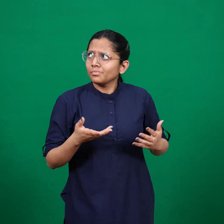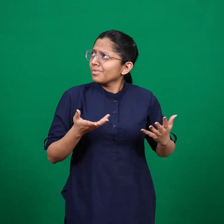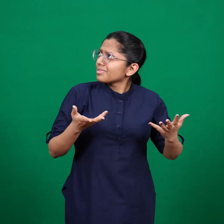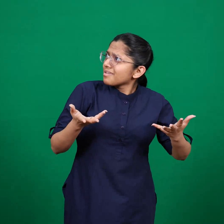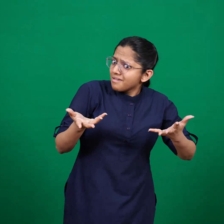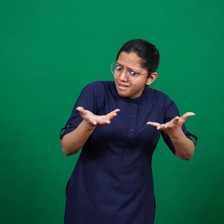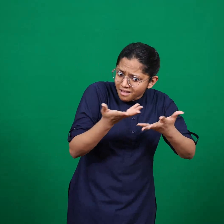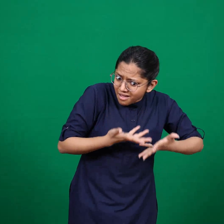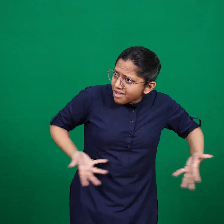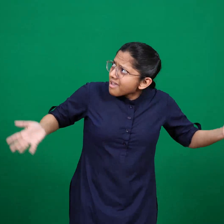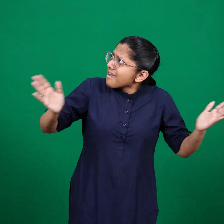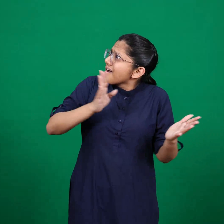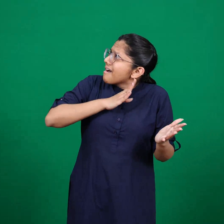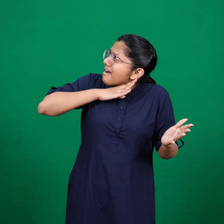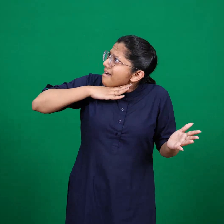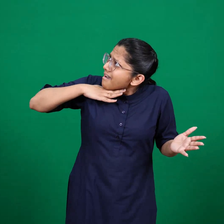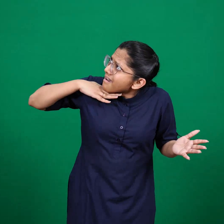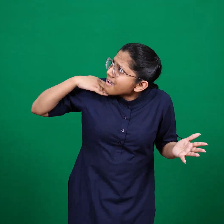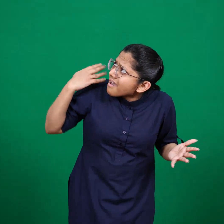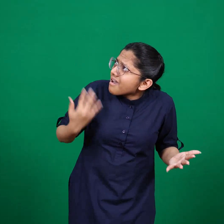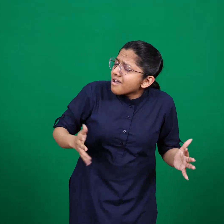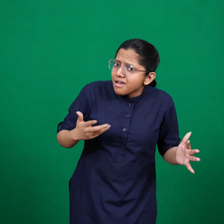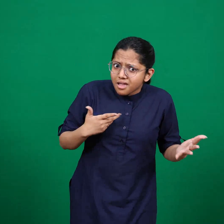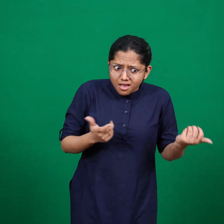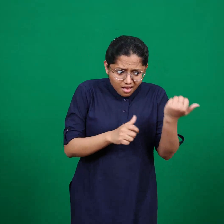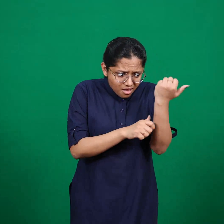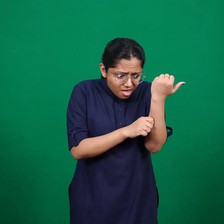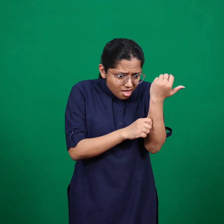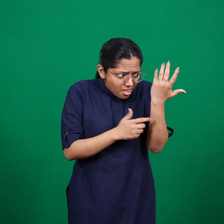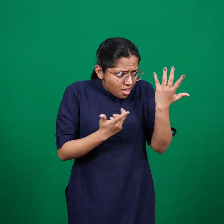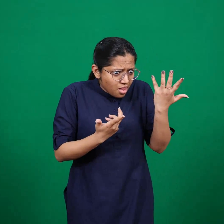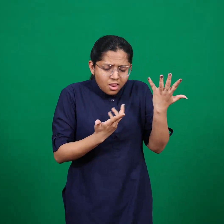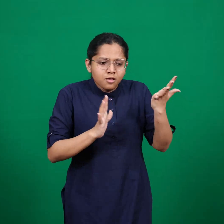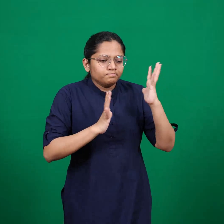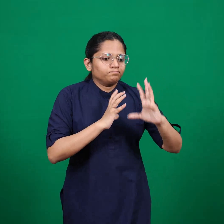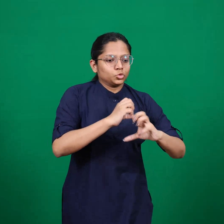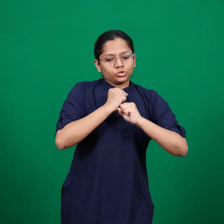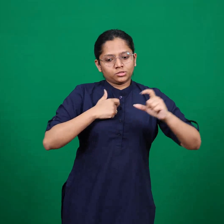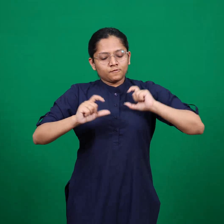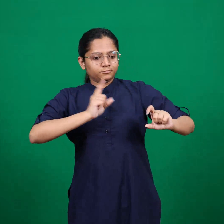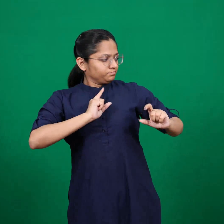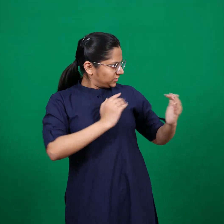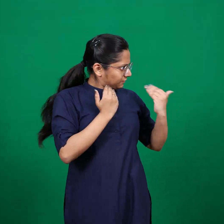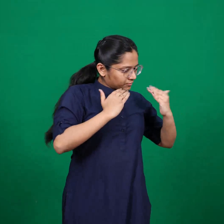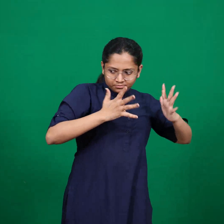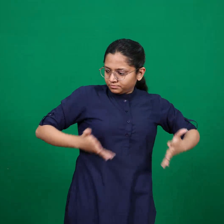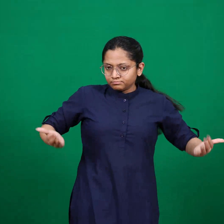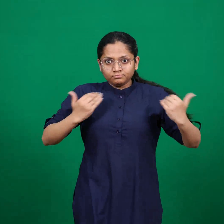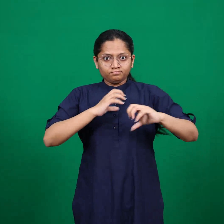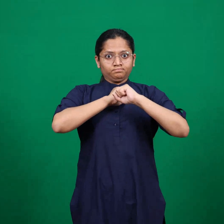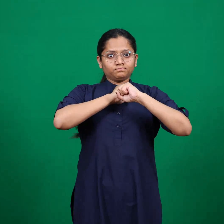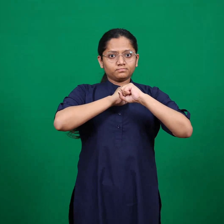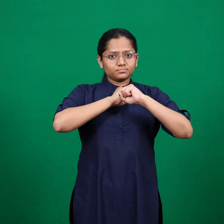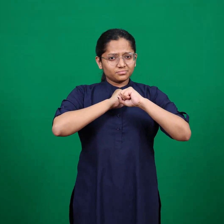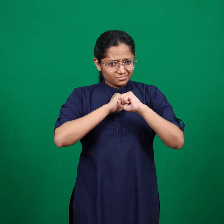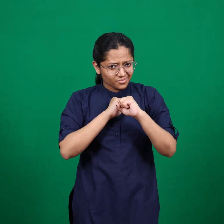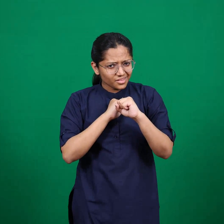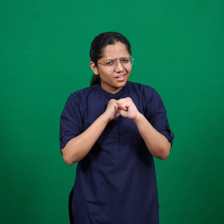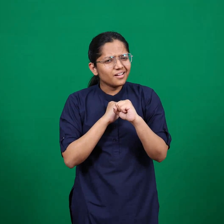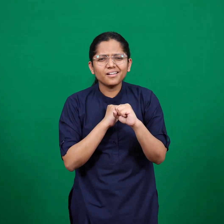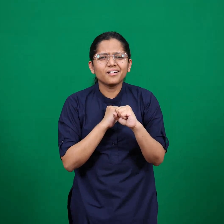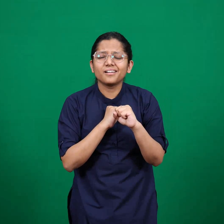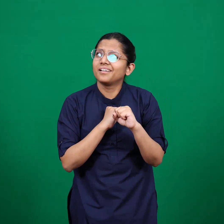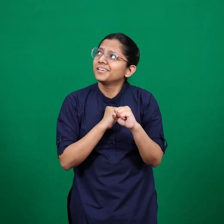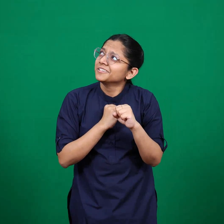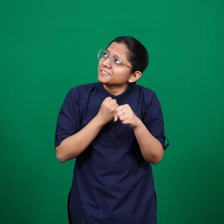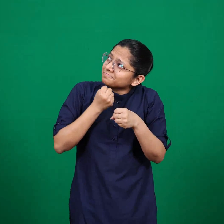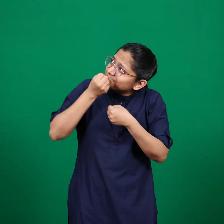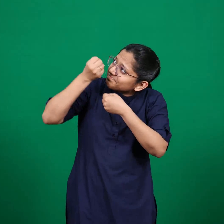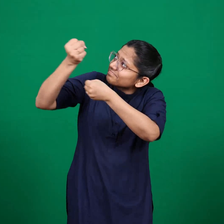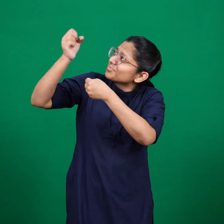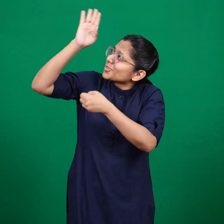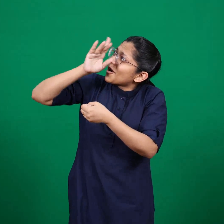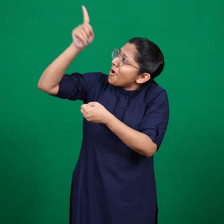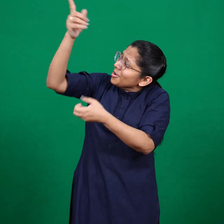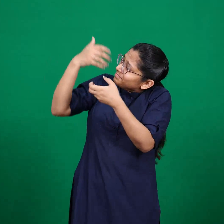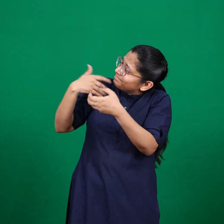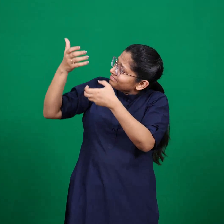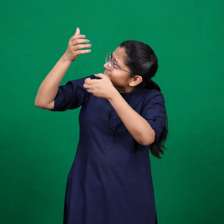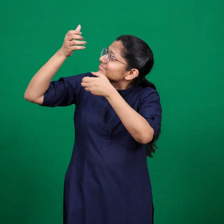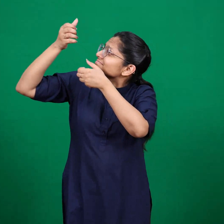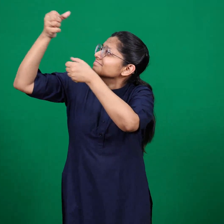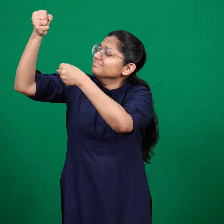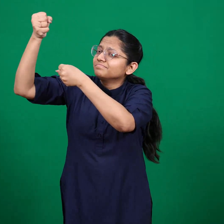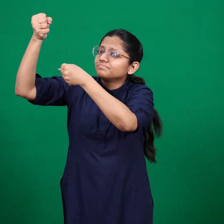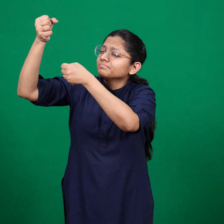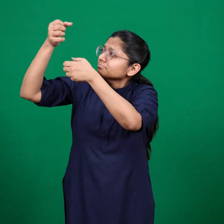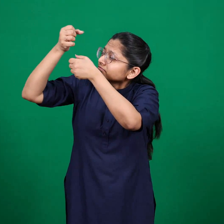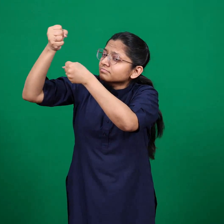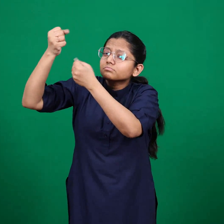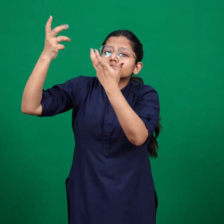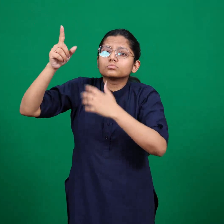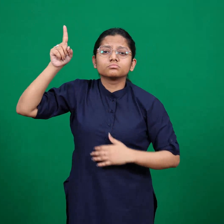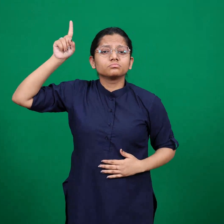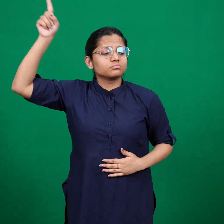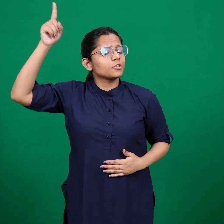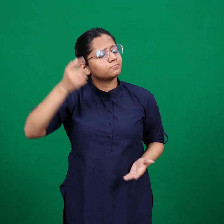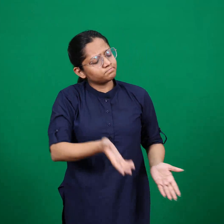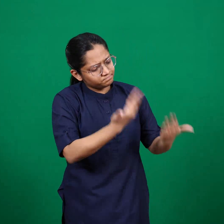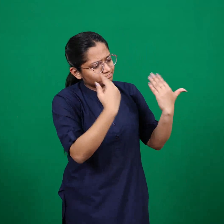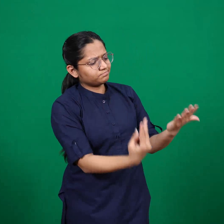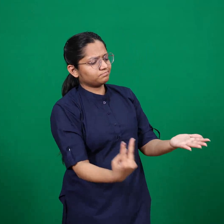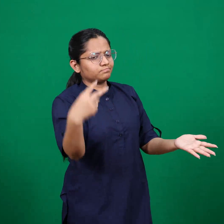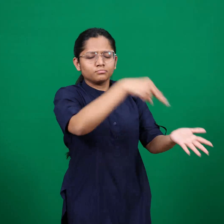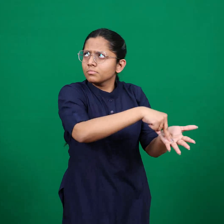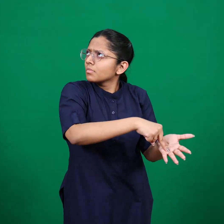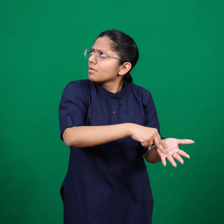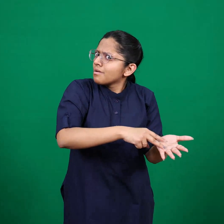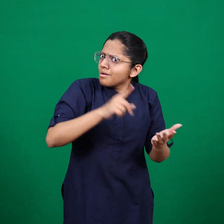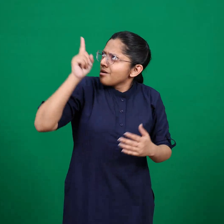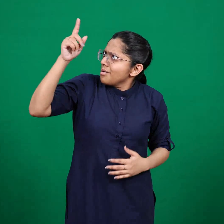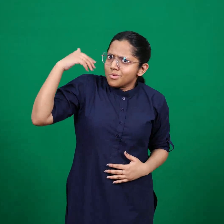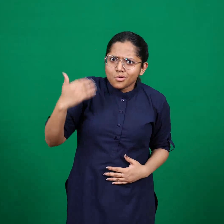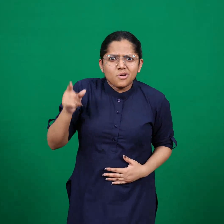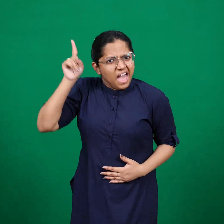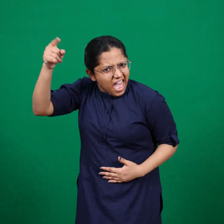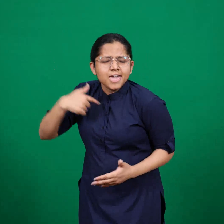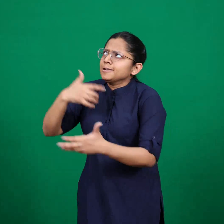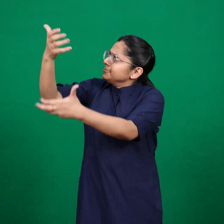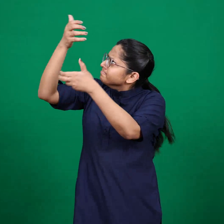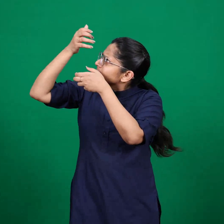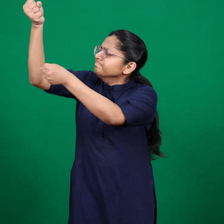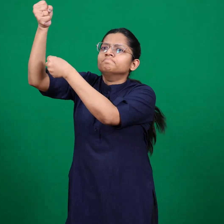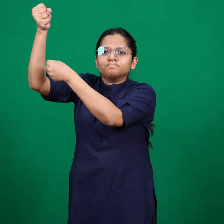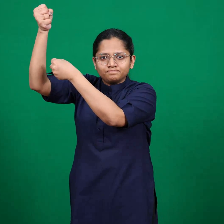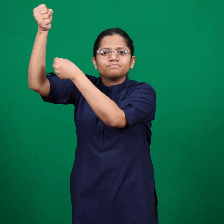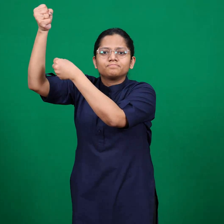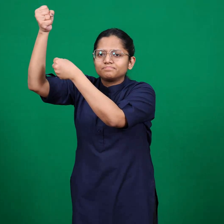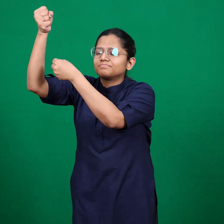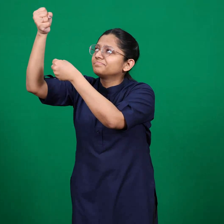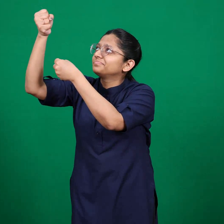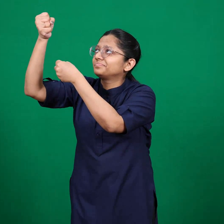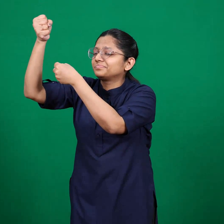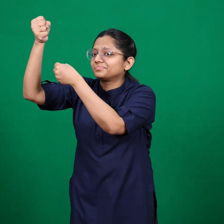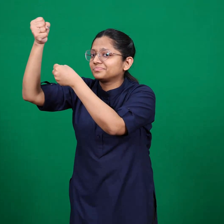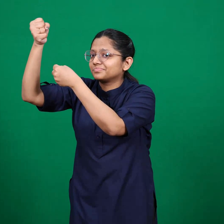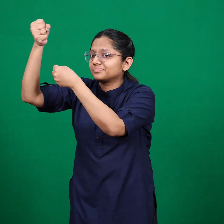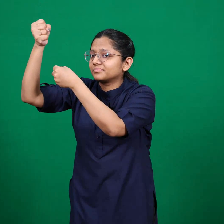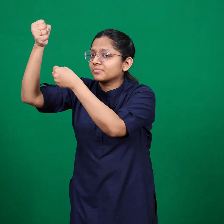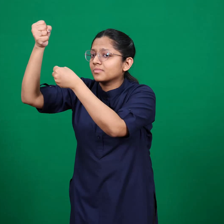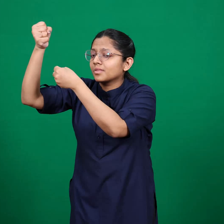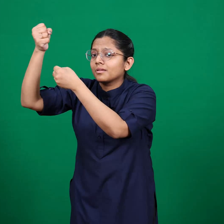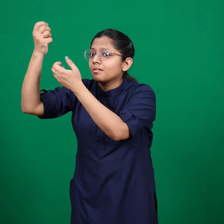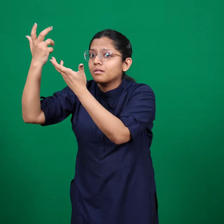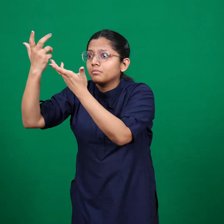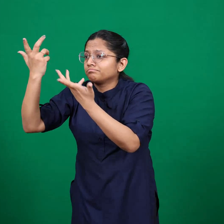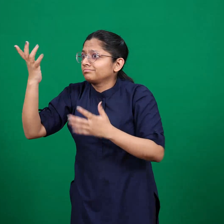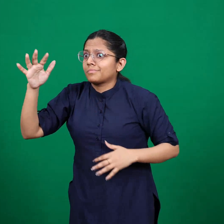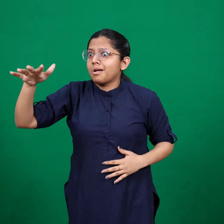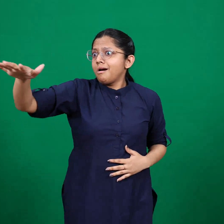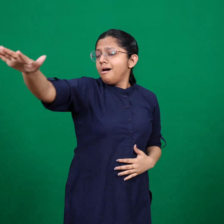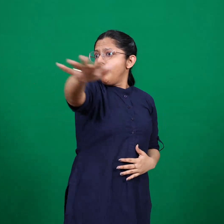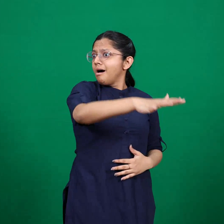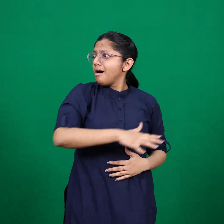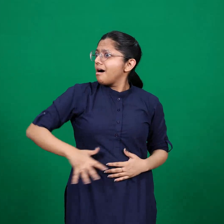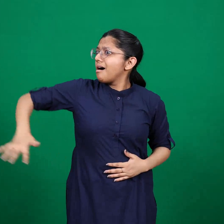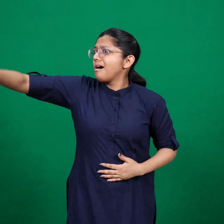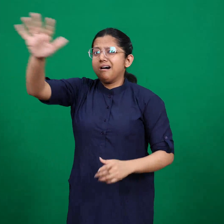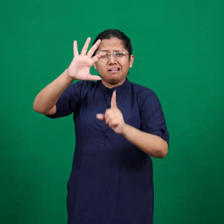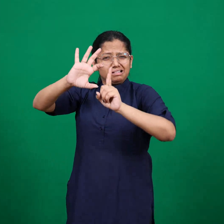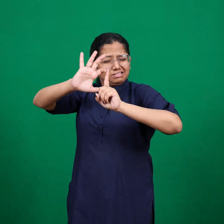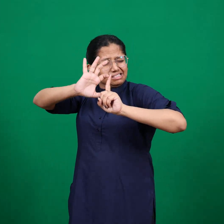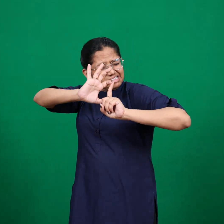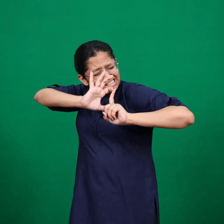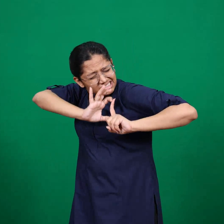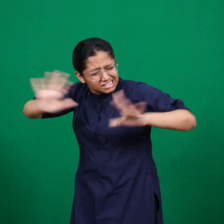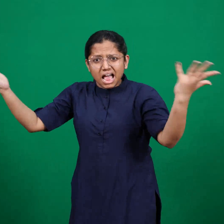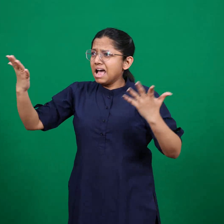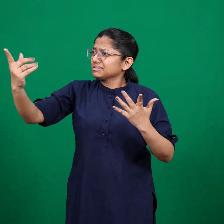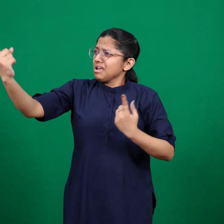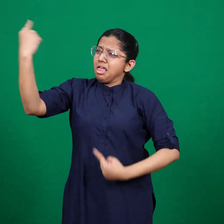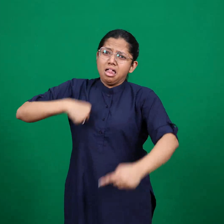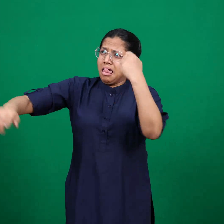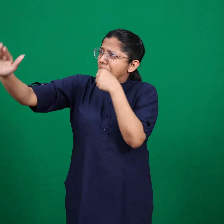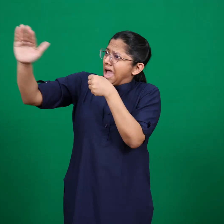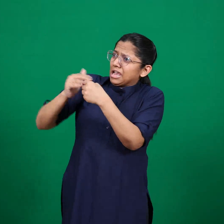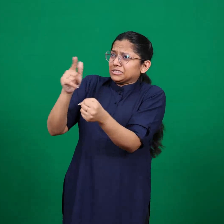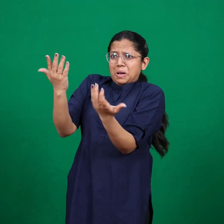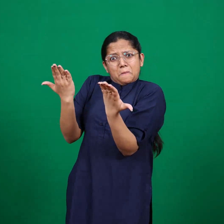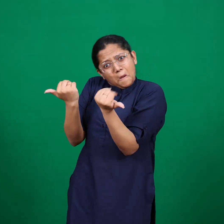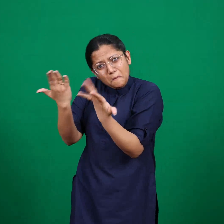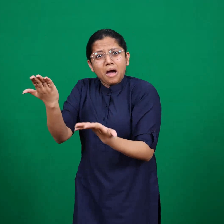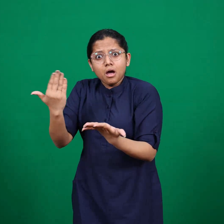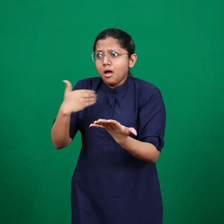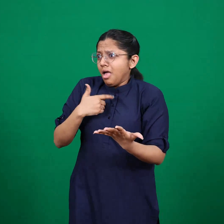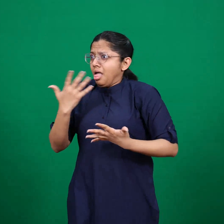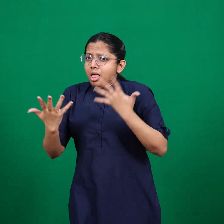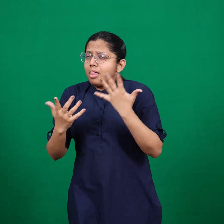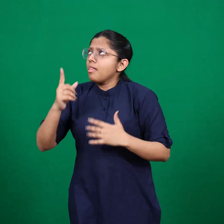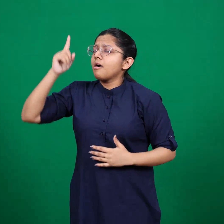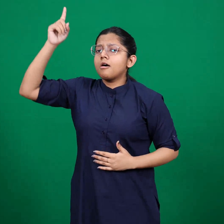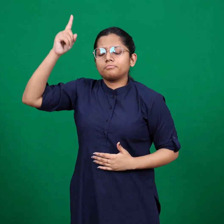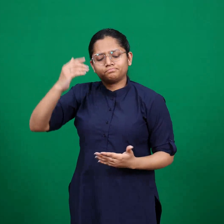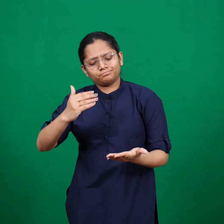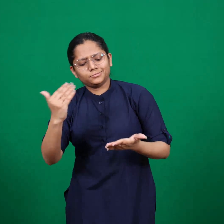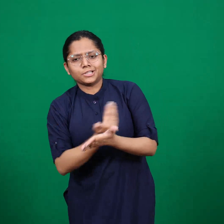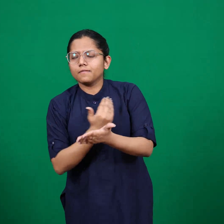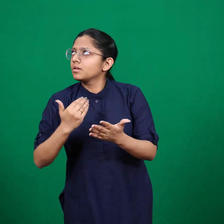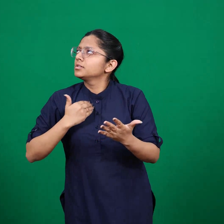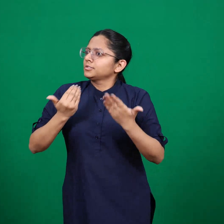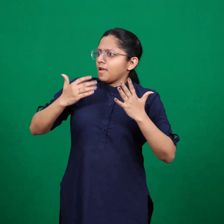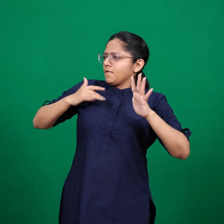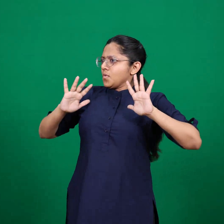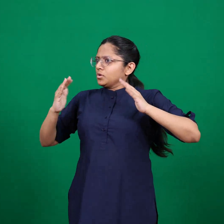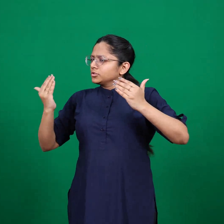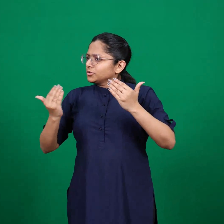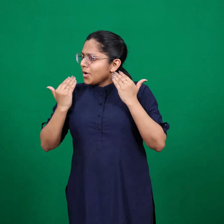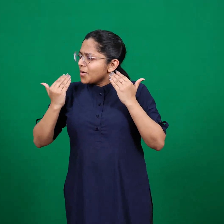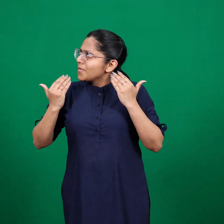Indeed, we felt we were under the sentence of death, in order that we would not trust in ourselves, but in God, who raises the dead.